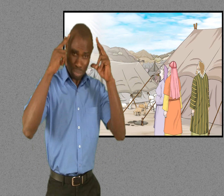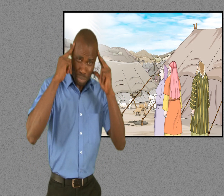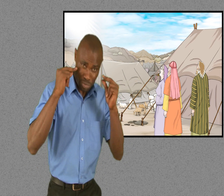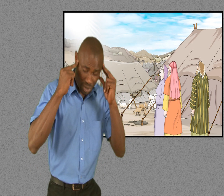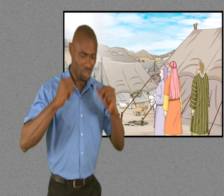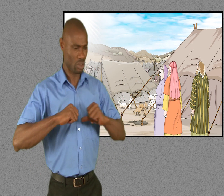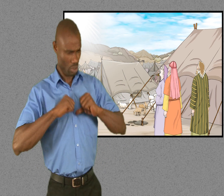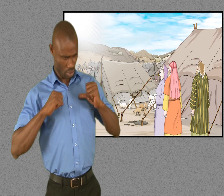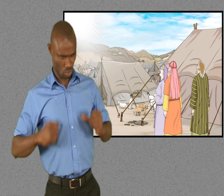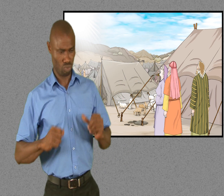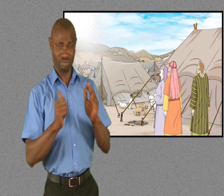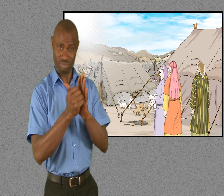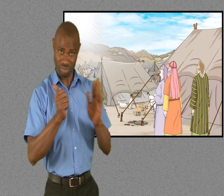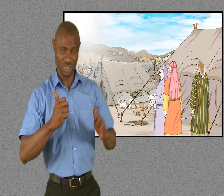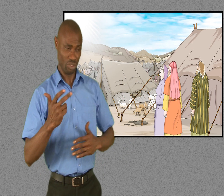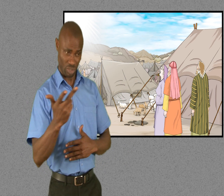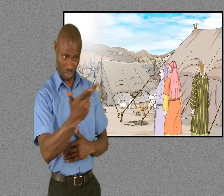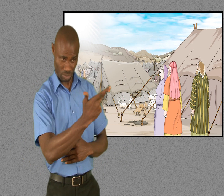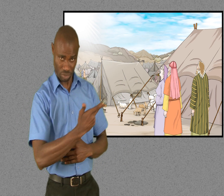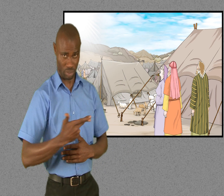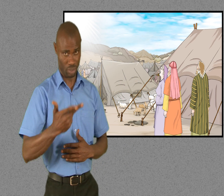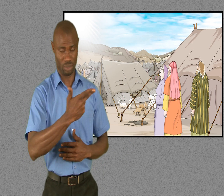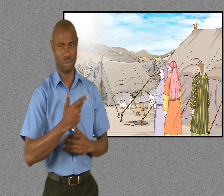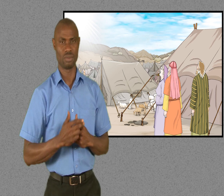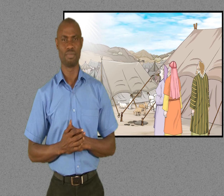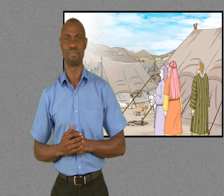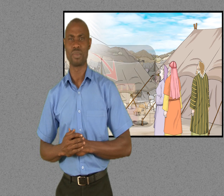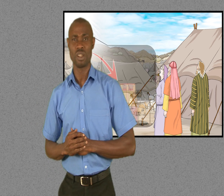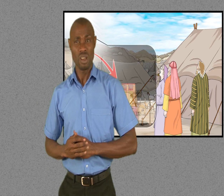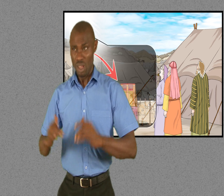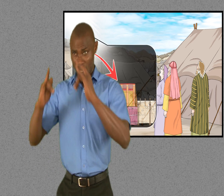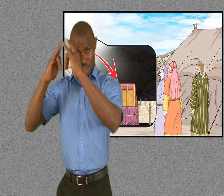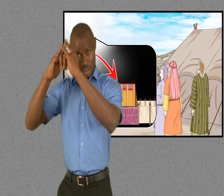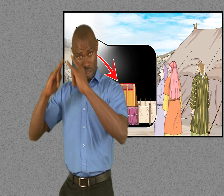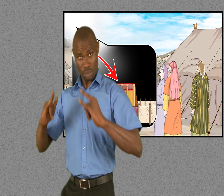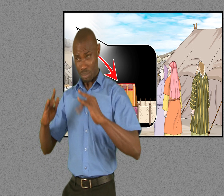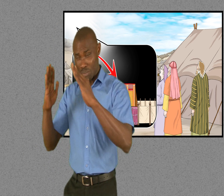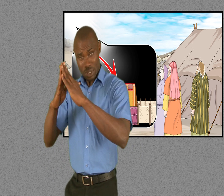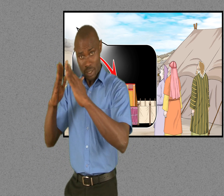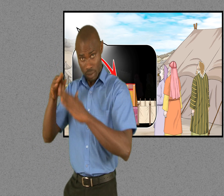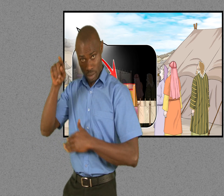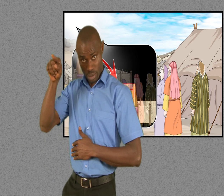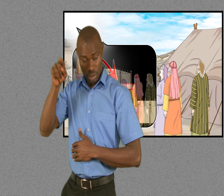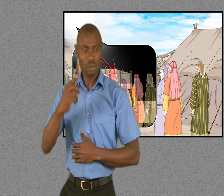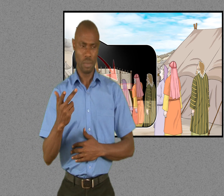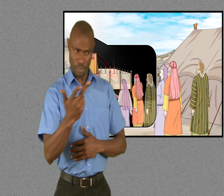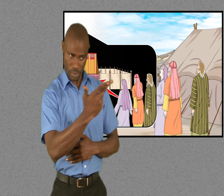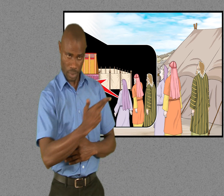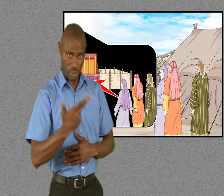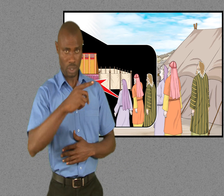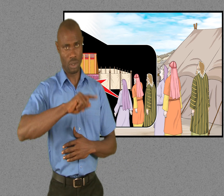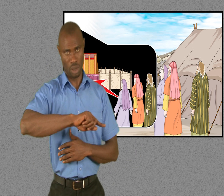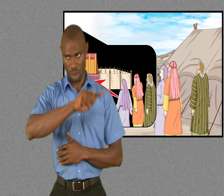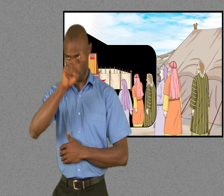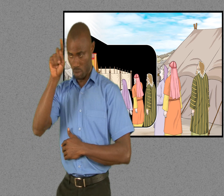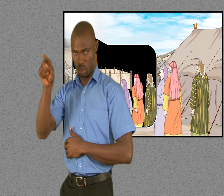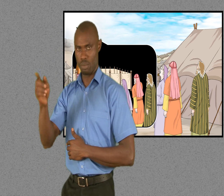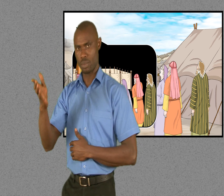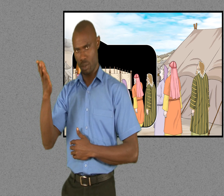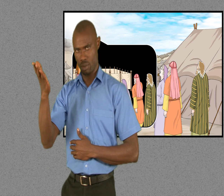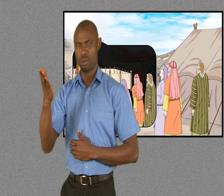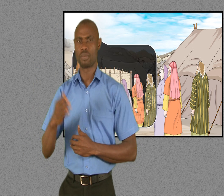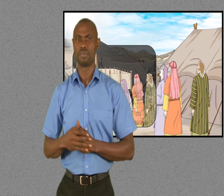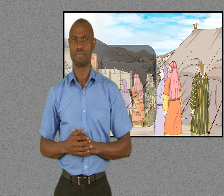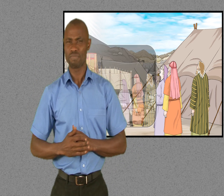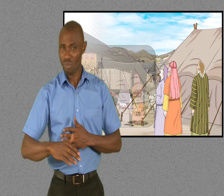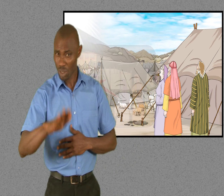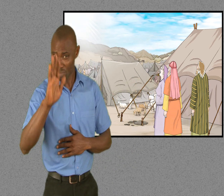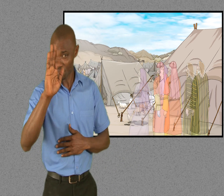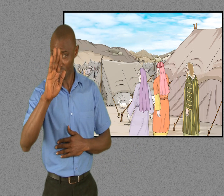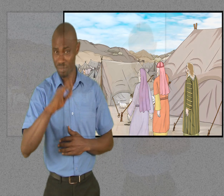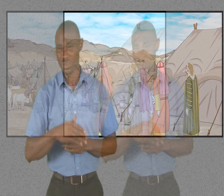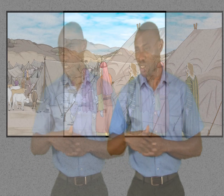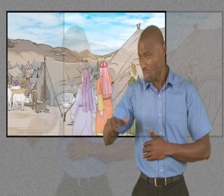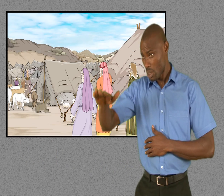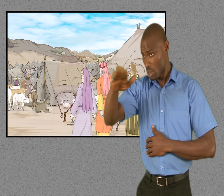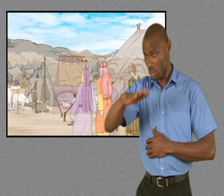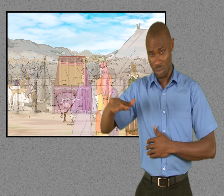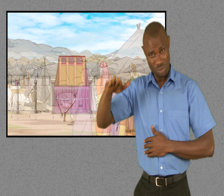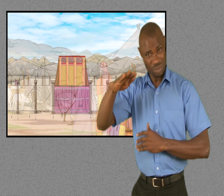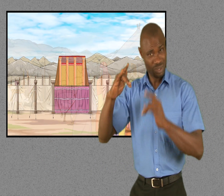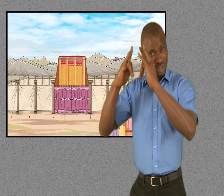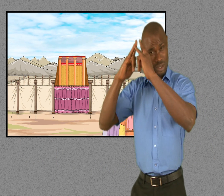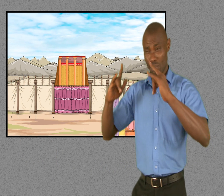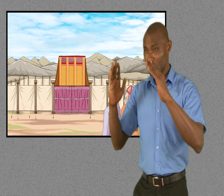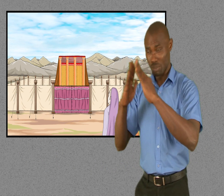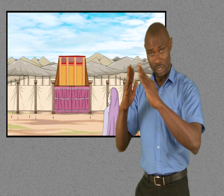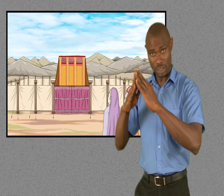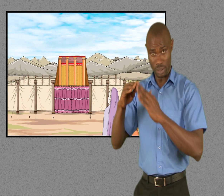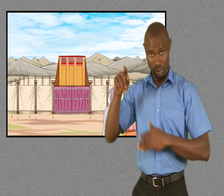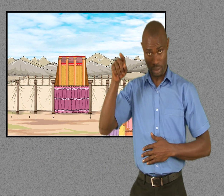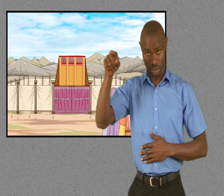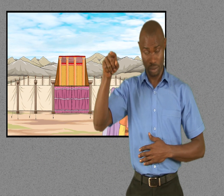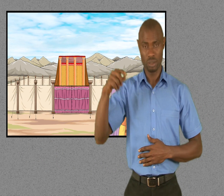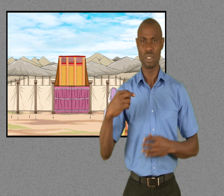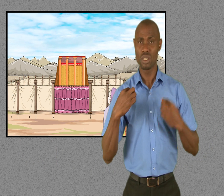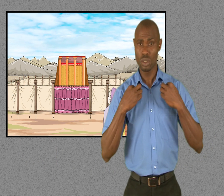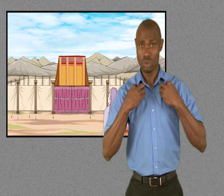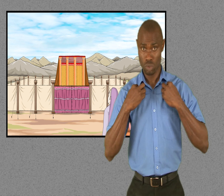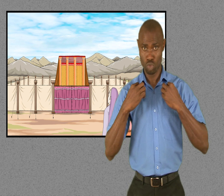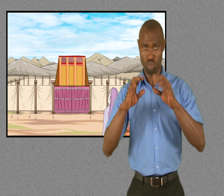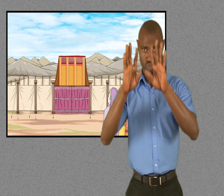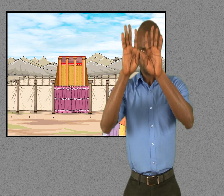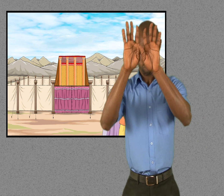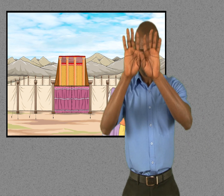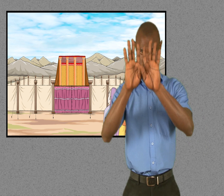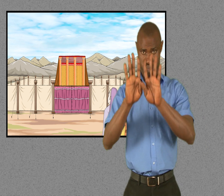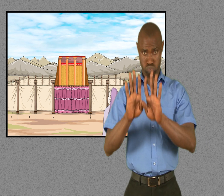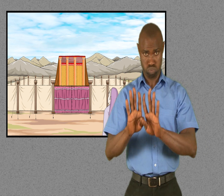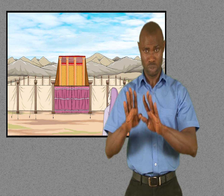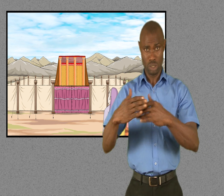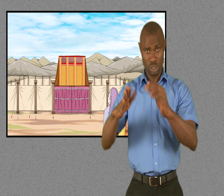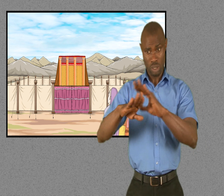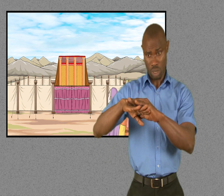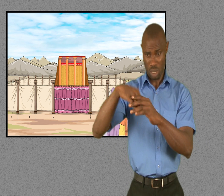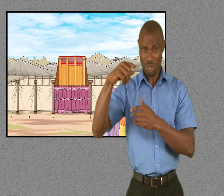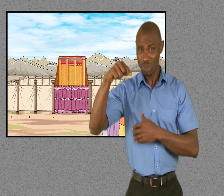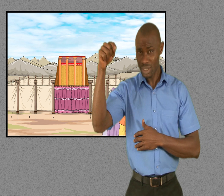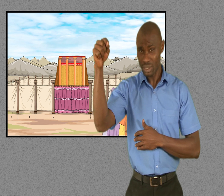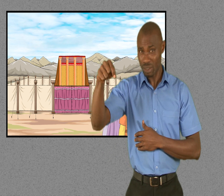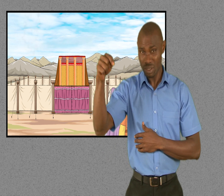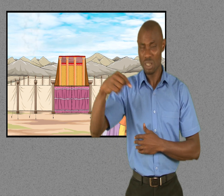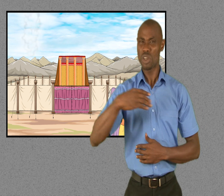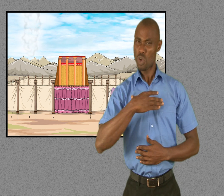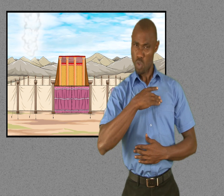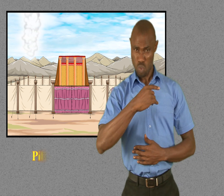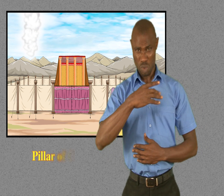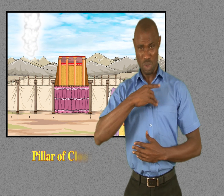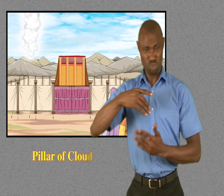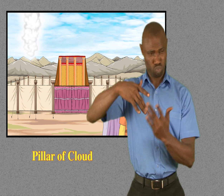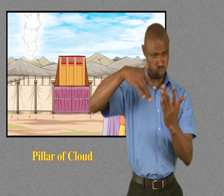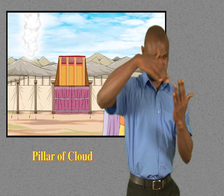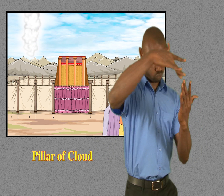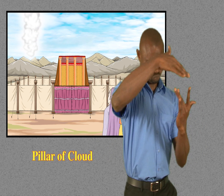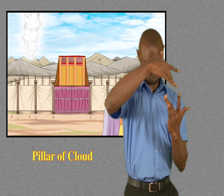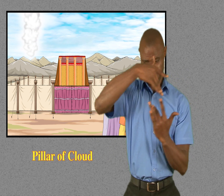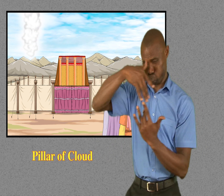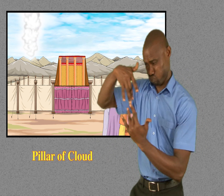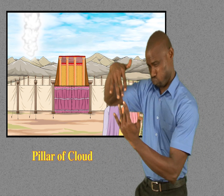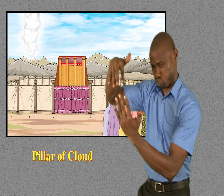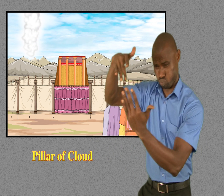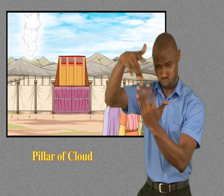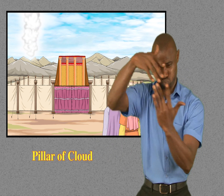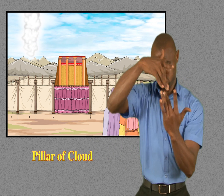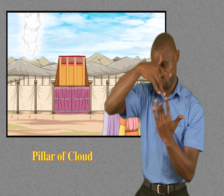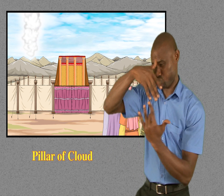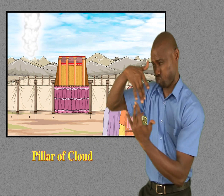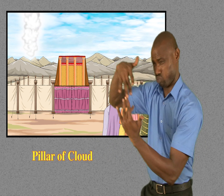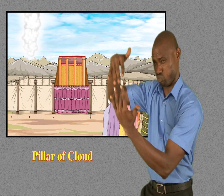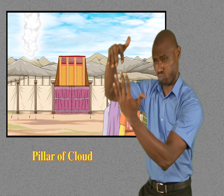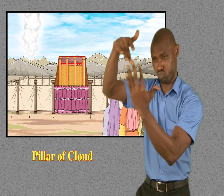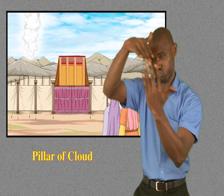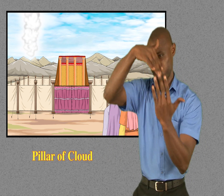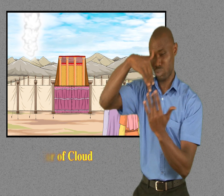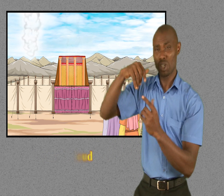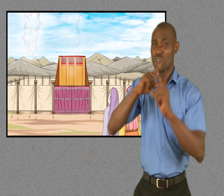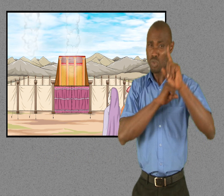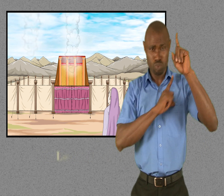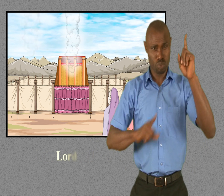And suddenly the LORD said to Moses, Aaron, and Miriam, “You three, come out to the Tent of Meeting.”